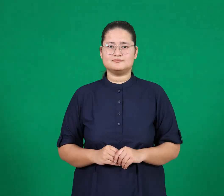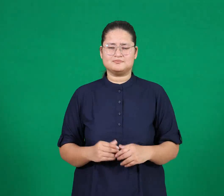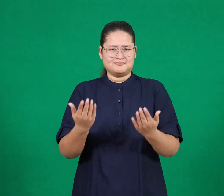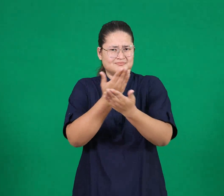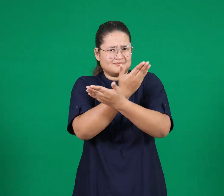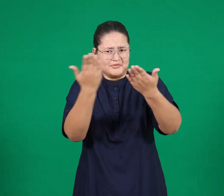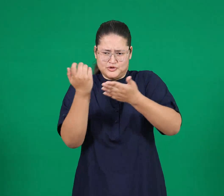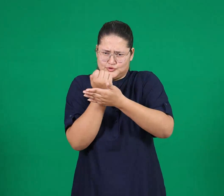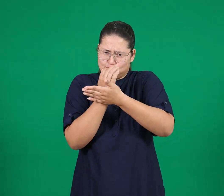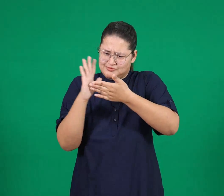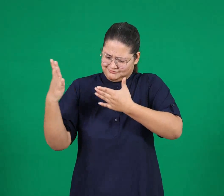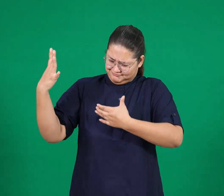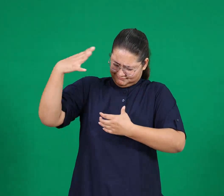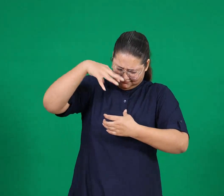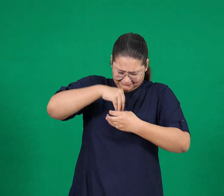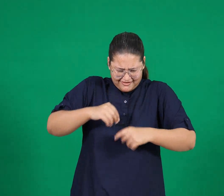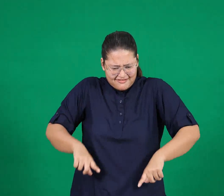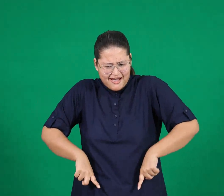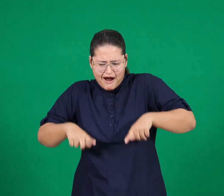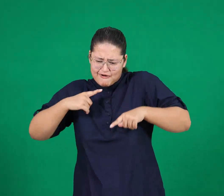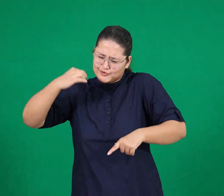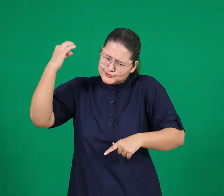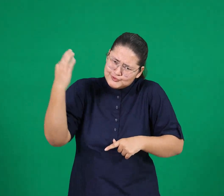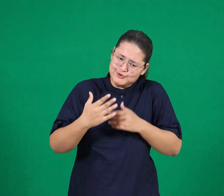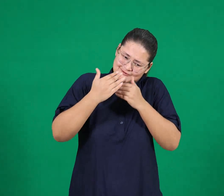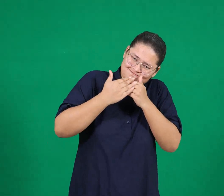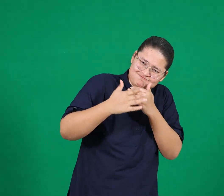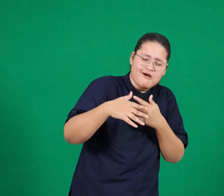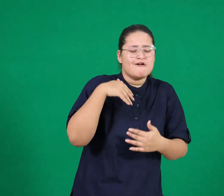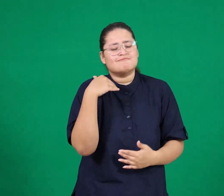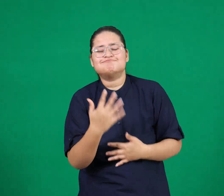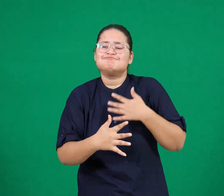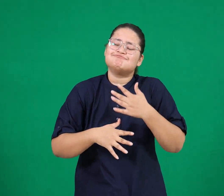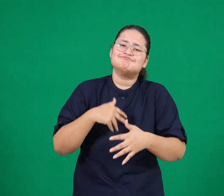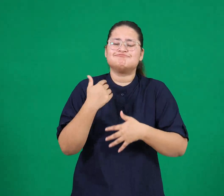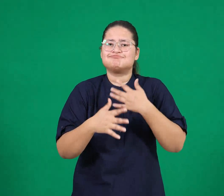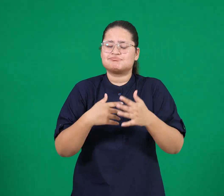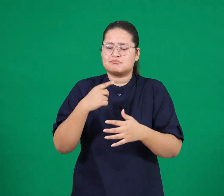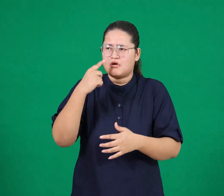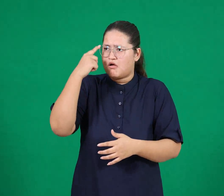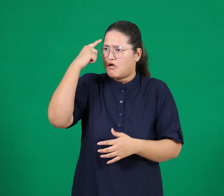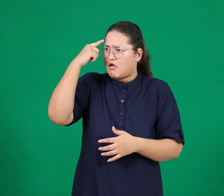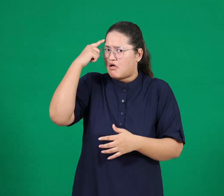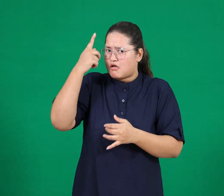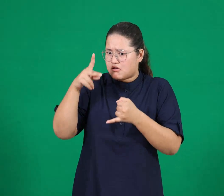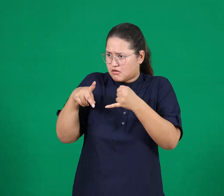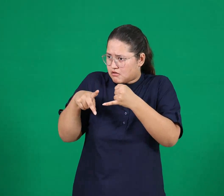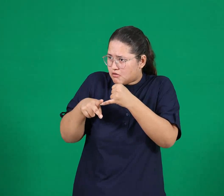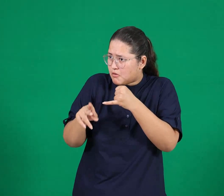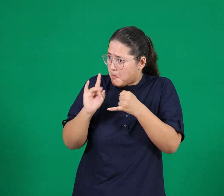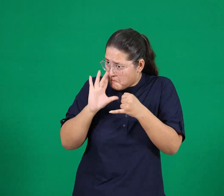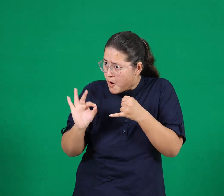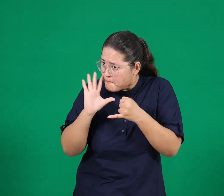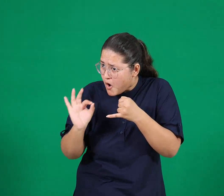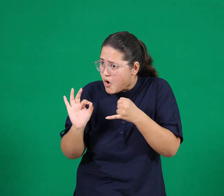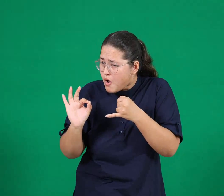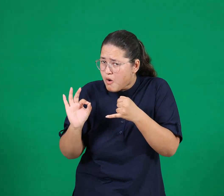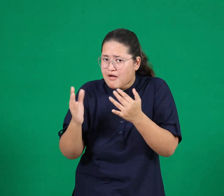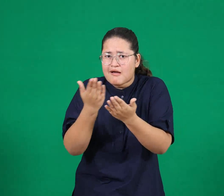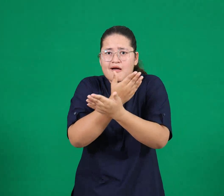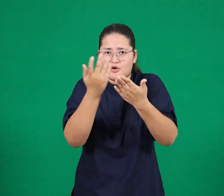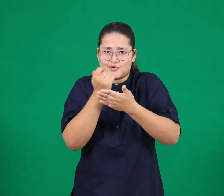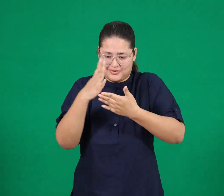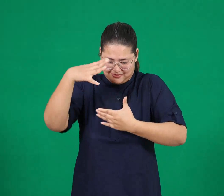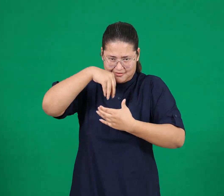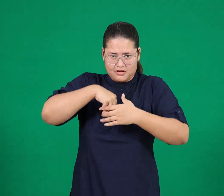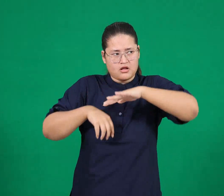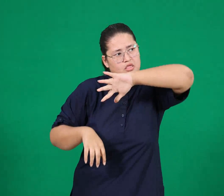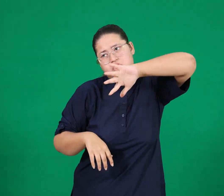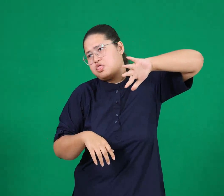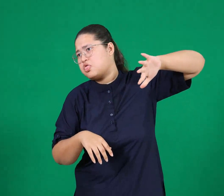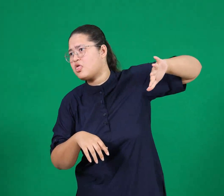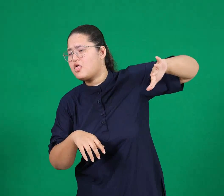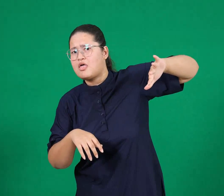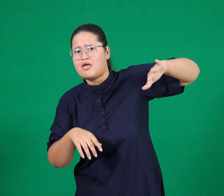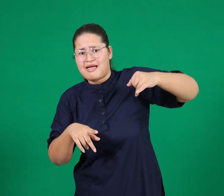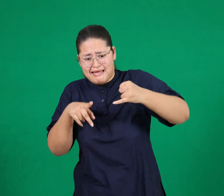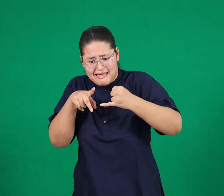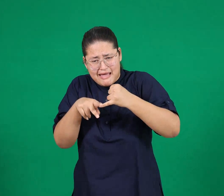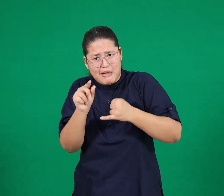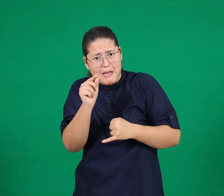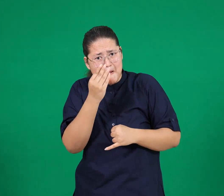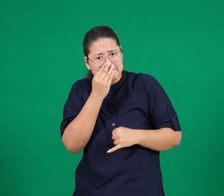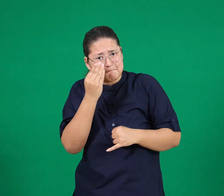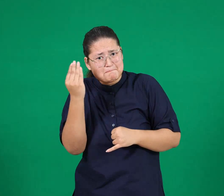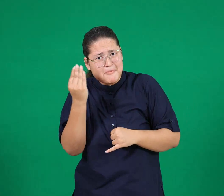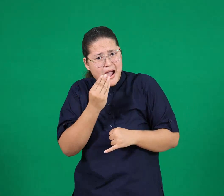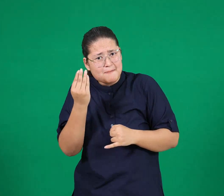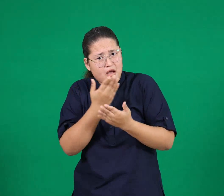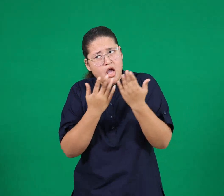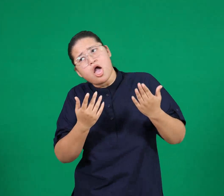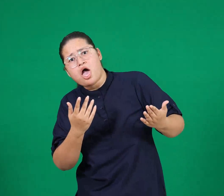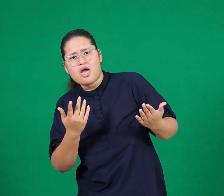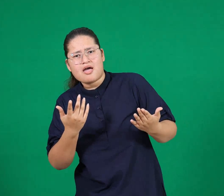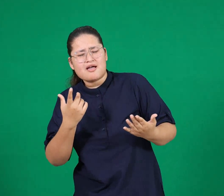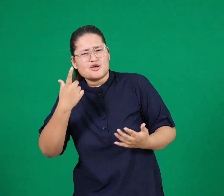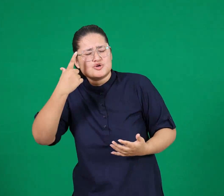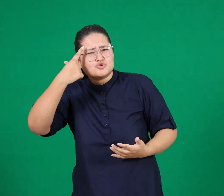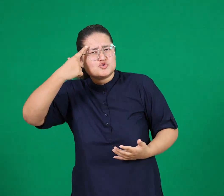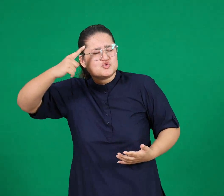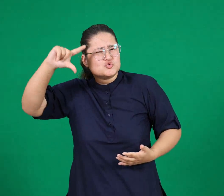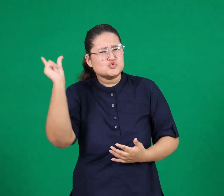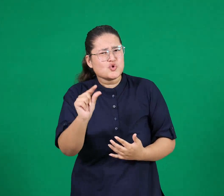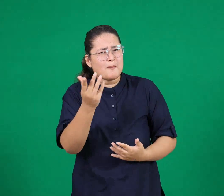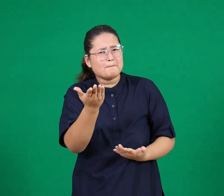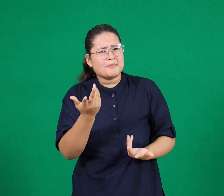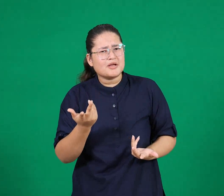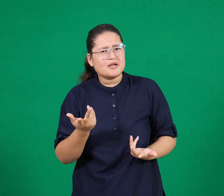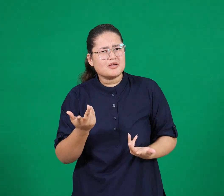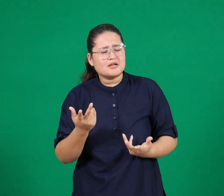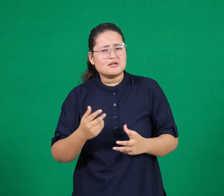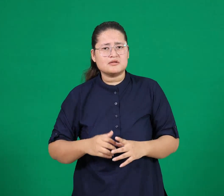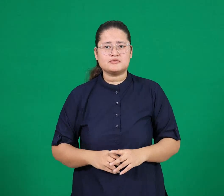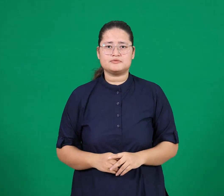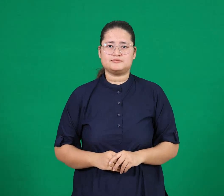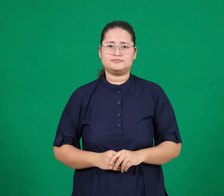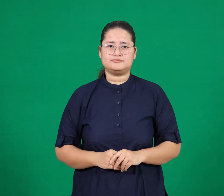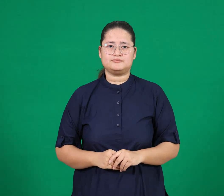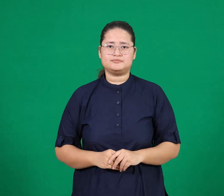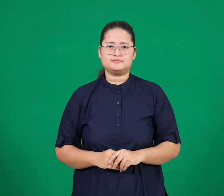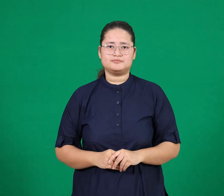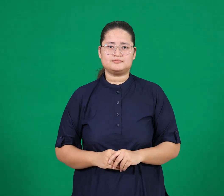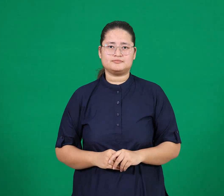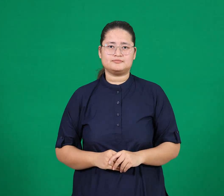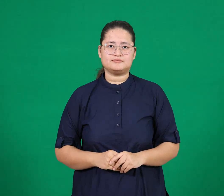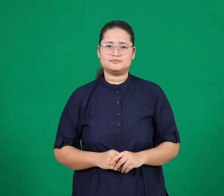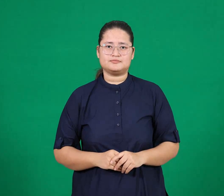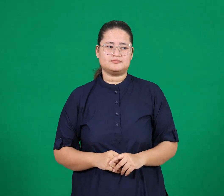Are you so foolish? After starting in the Spirit, are you now finishing in the flesh?